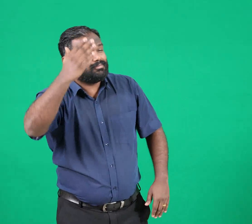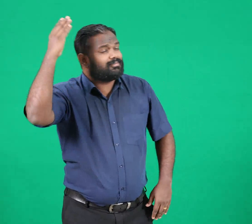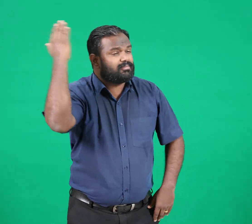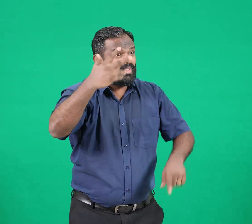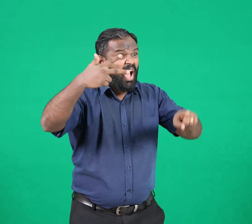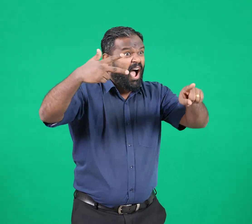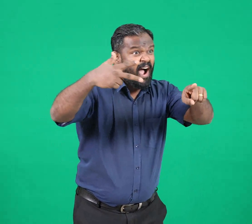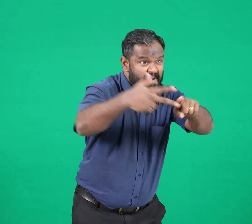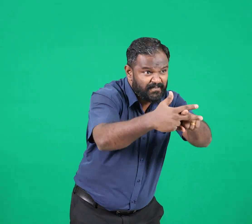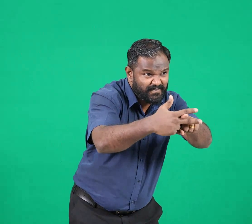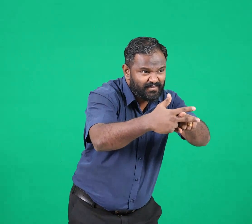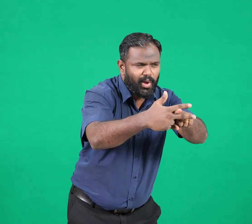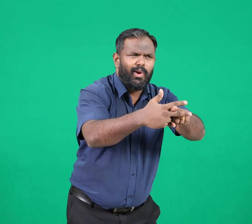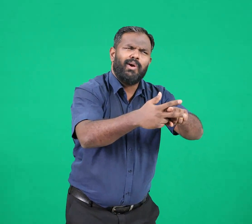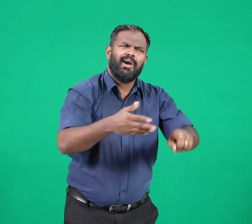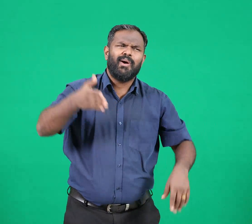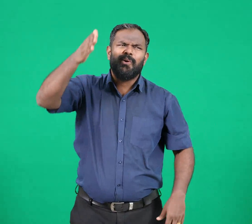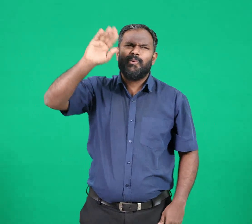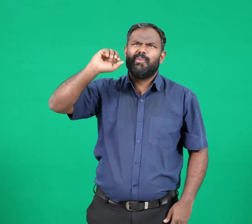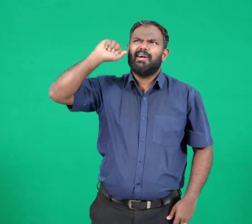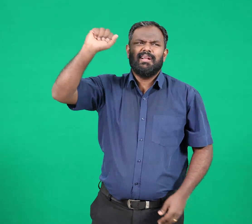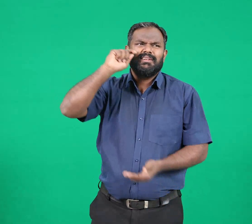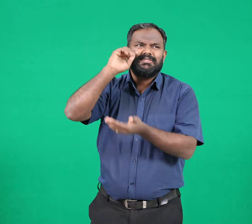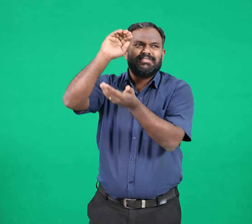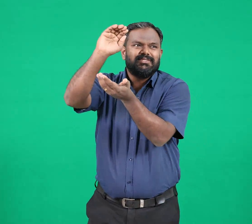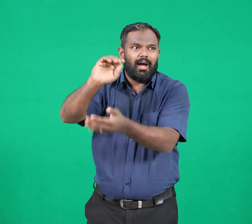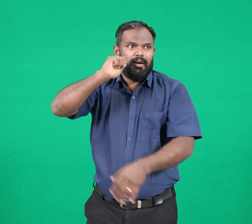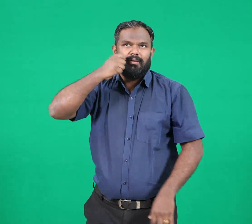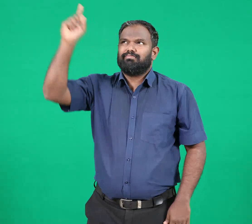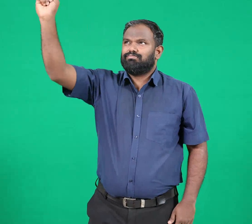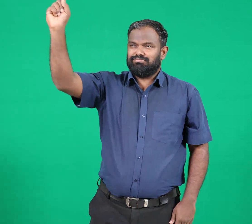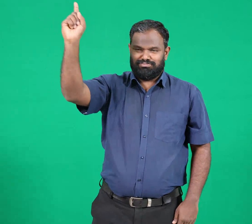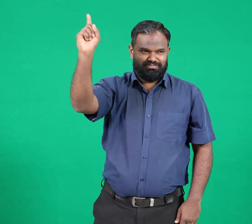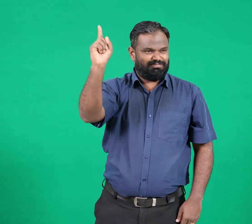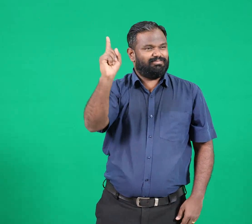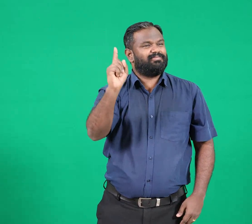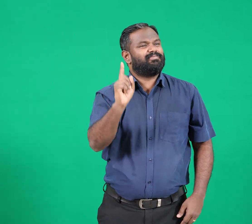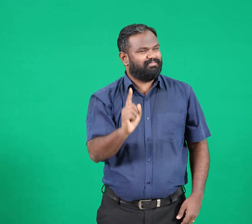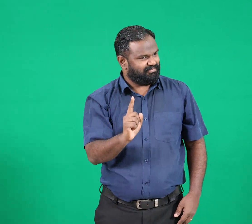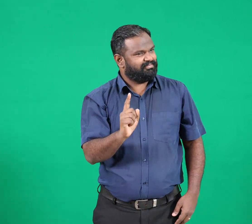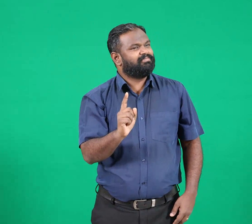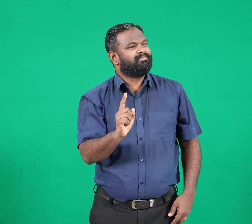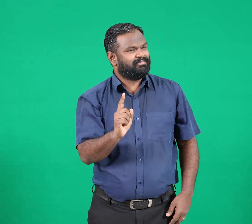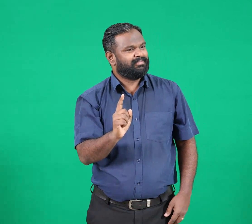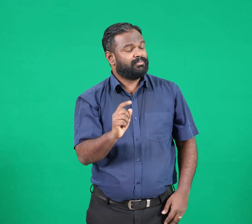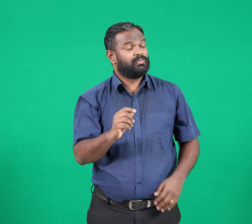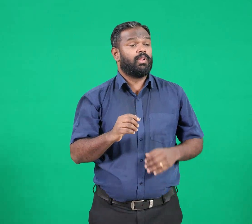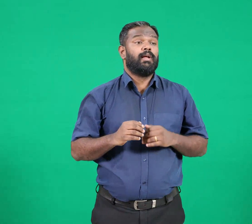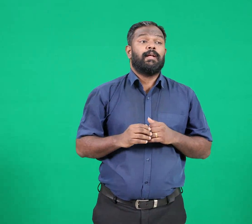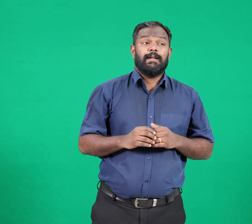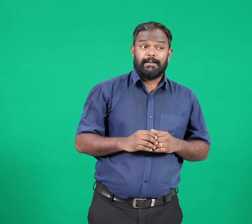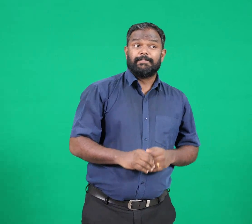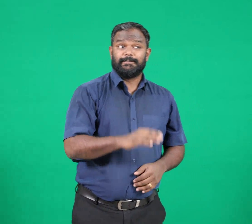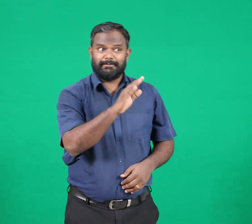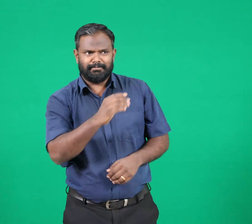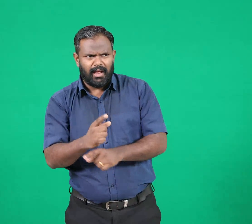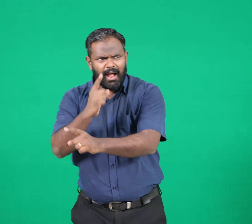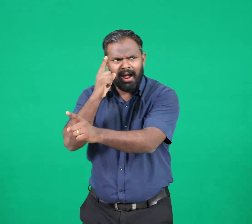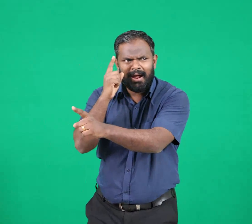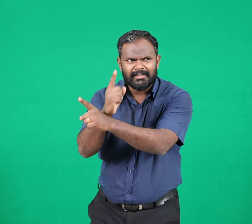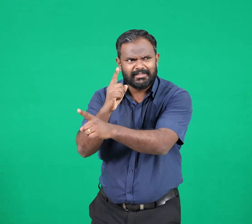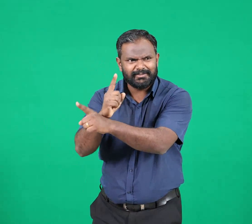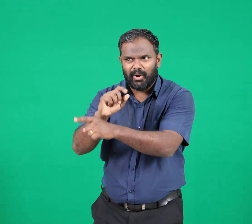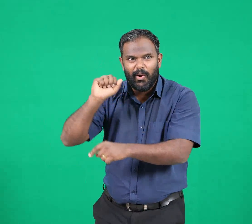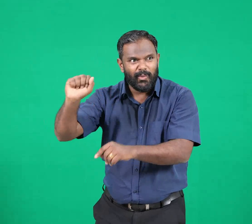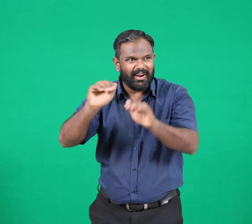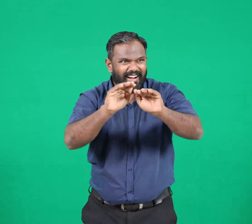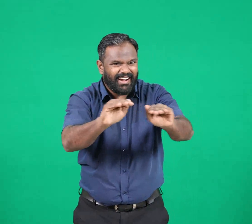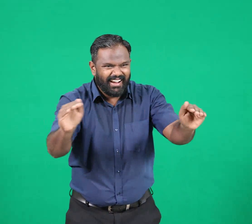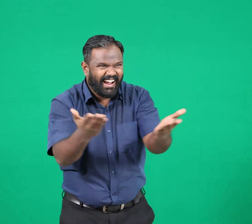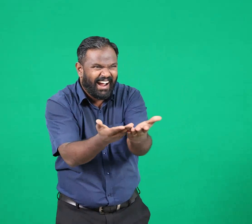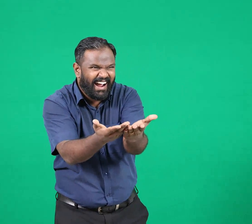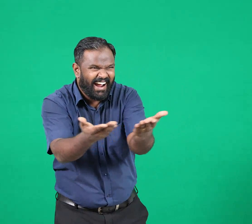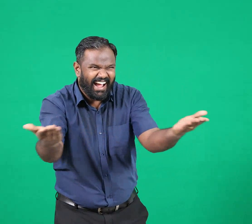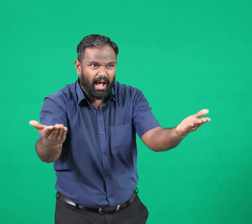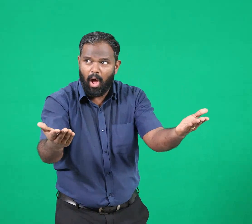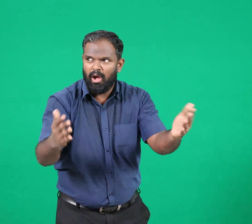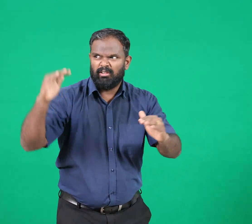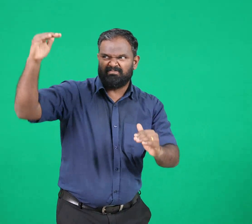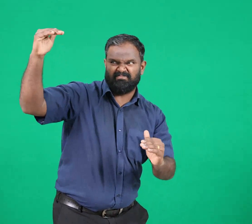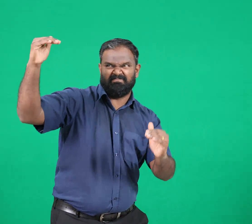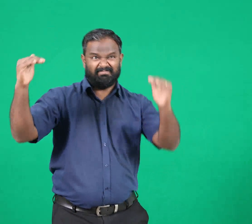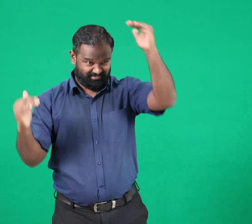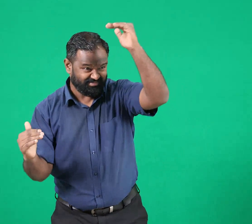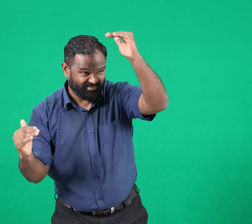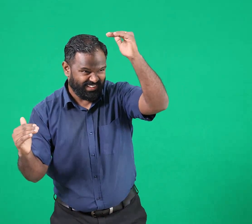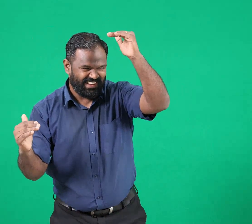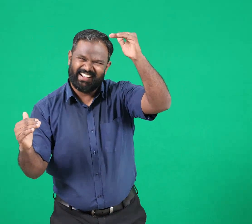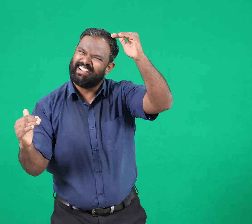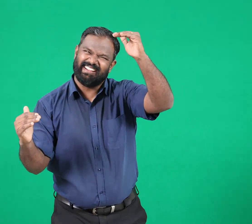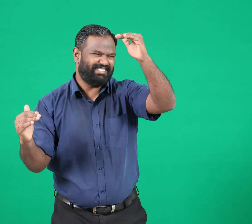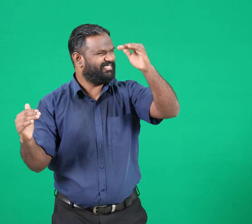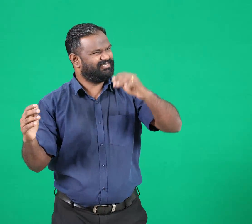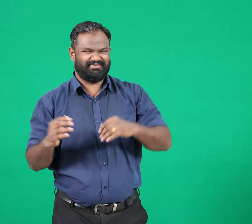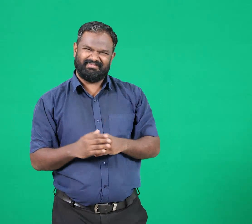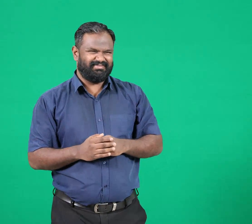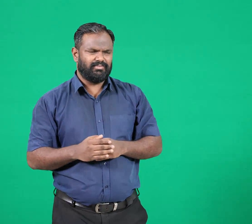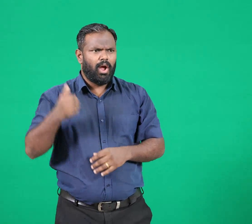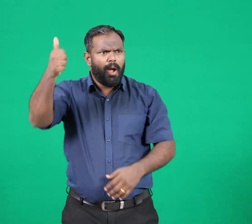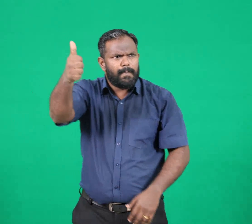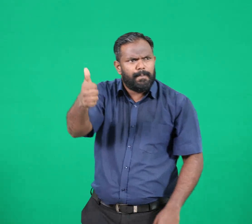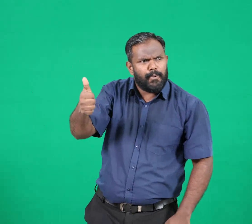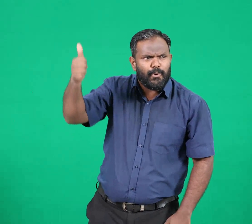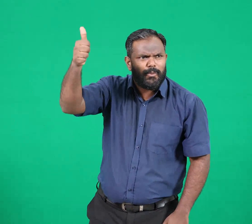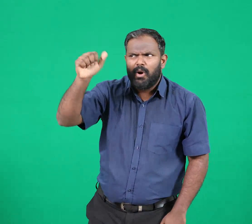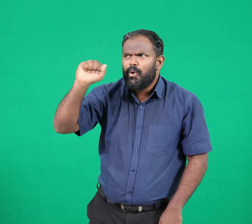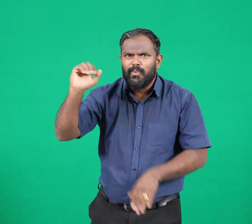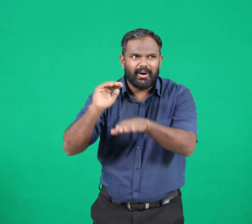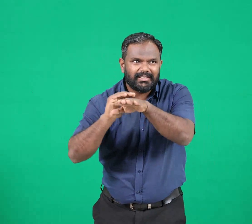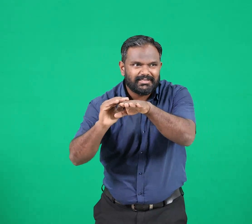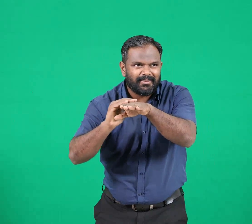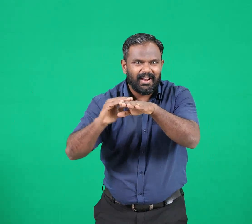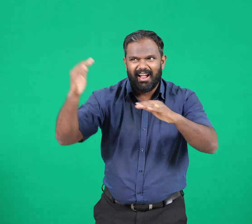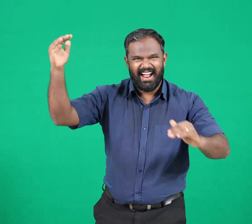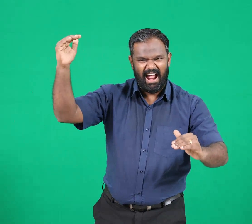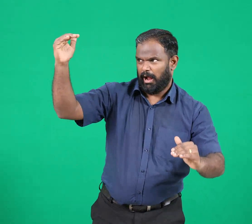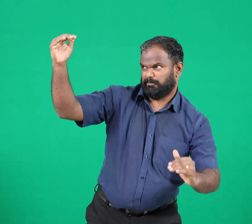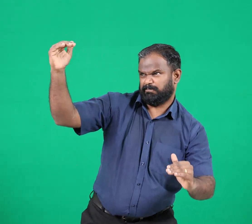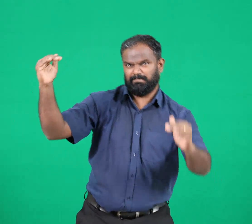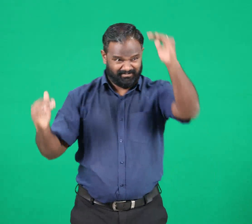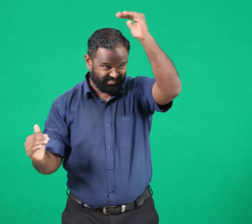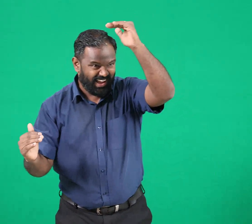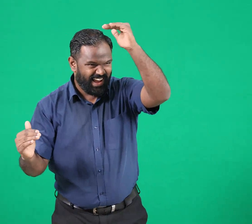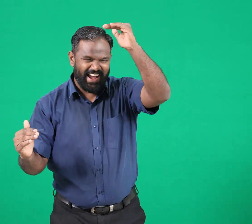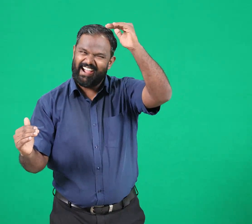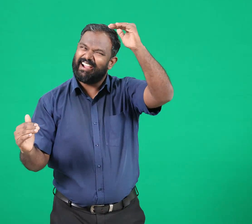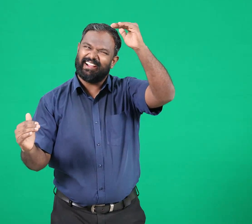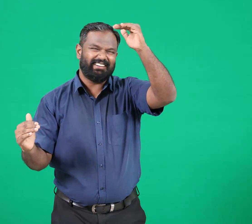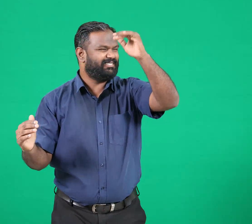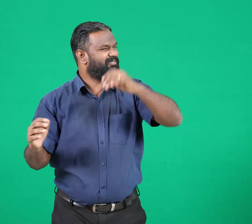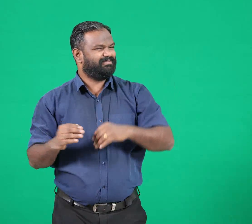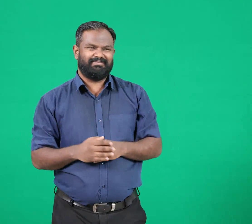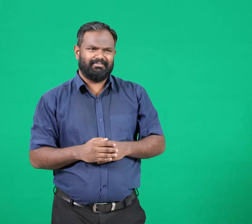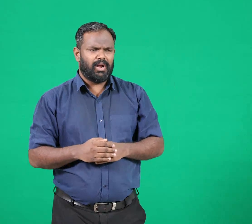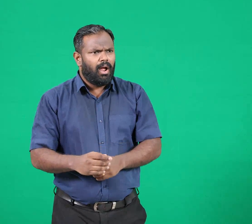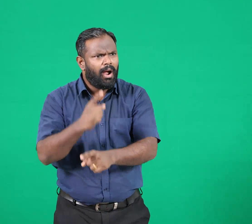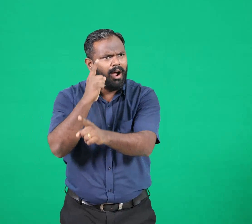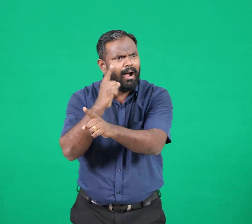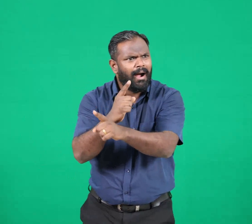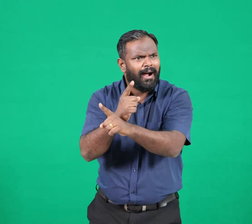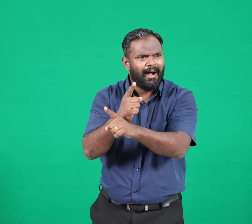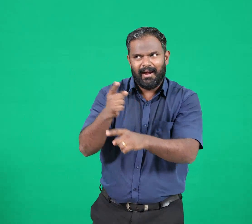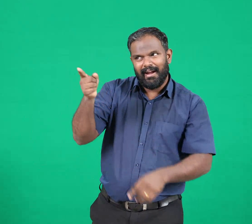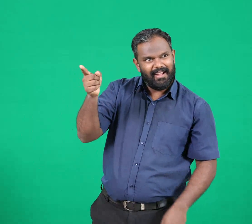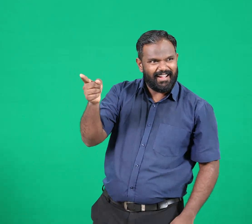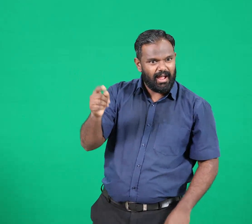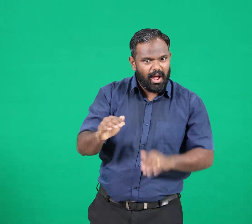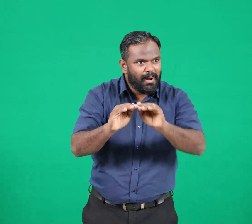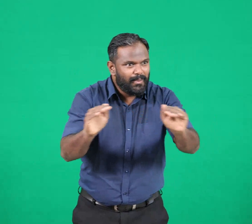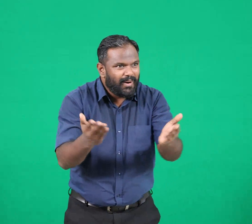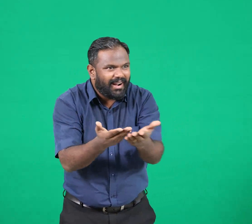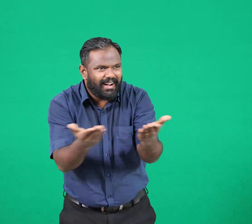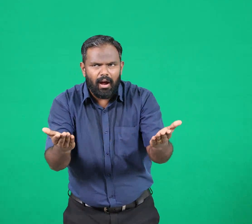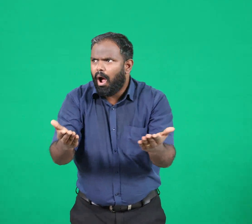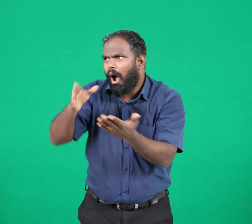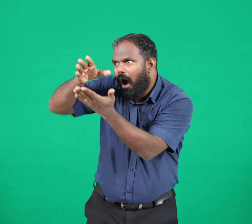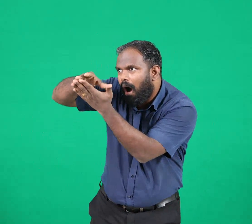A disciple is not above his teacher, nor a servant above his master.